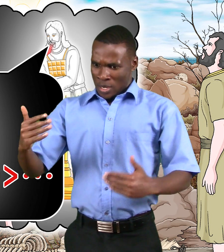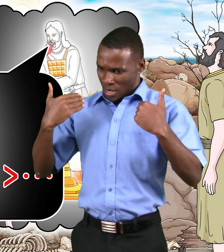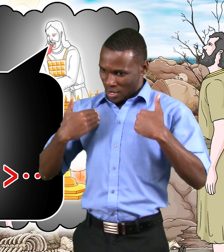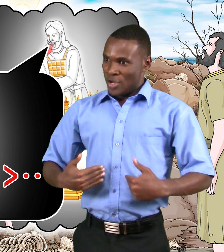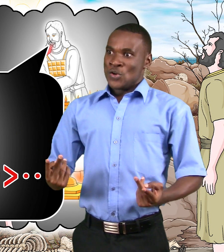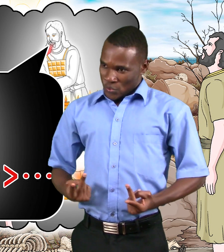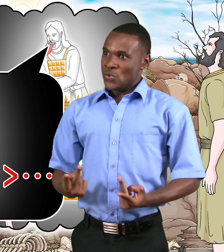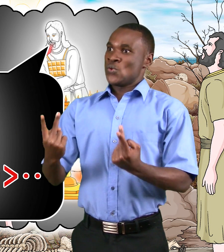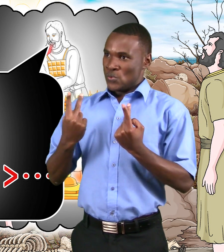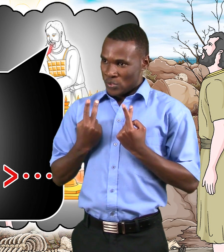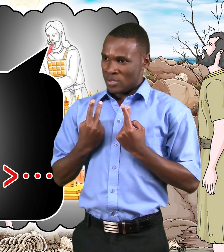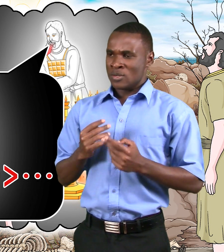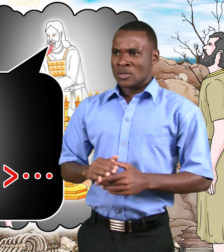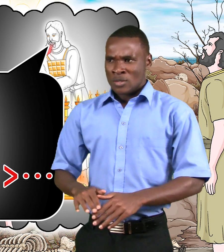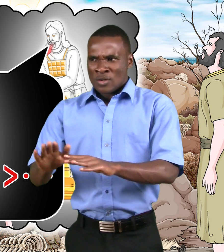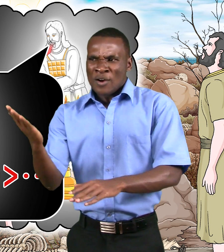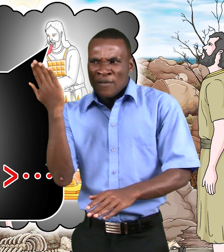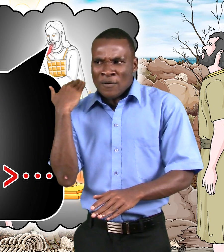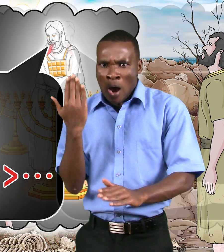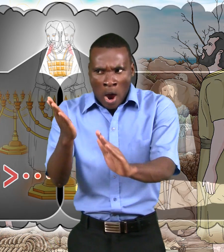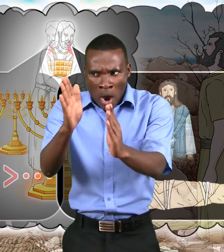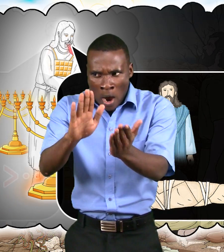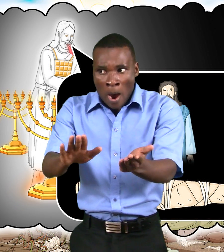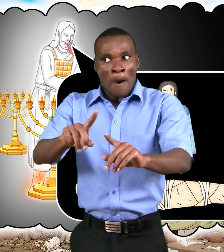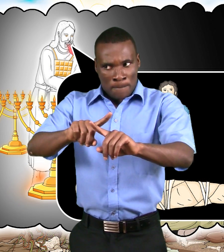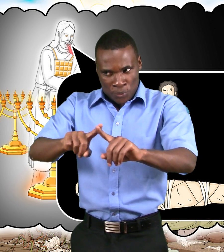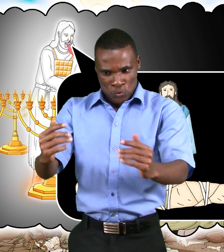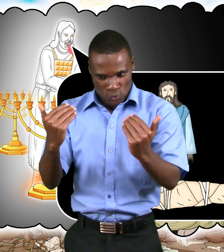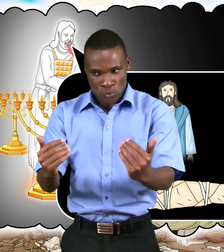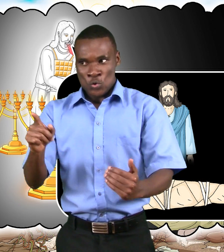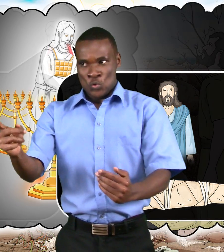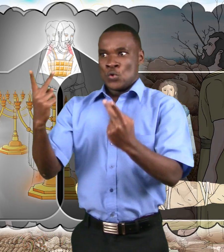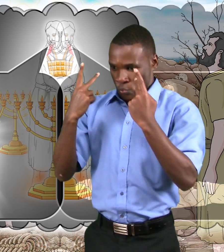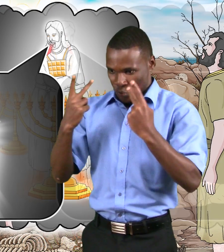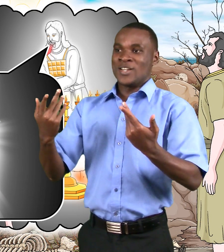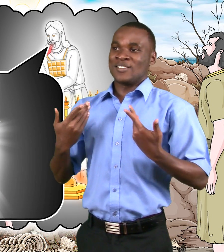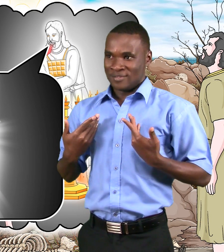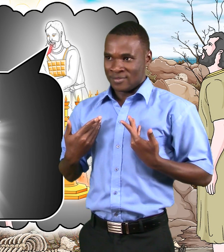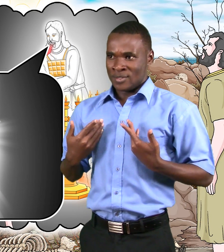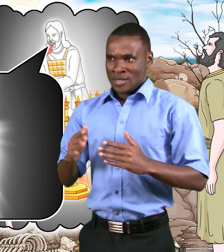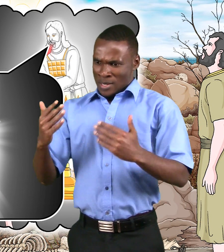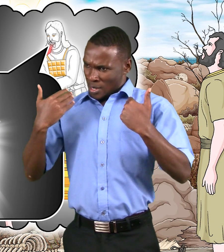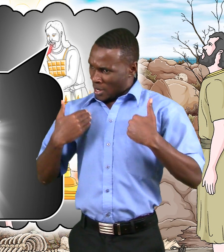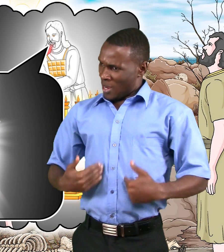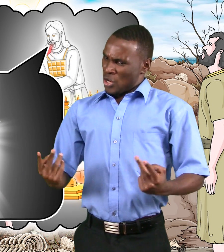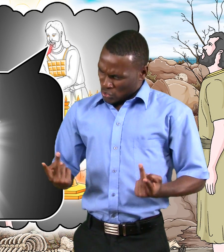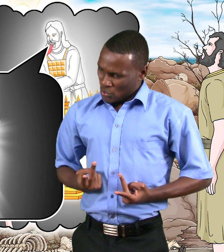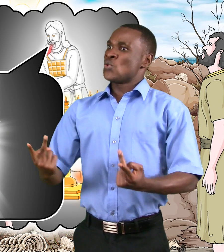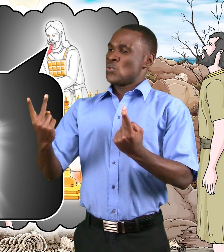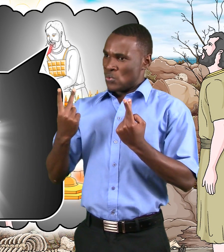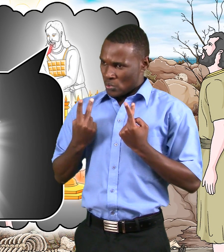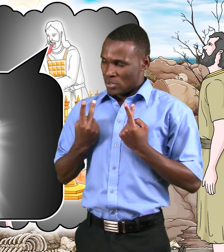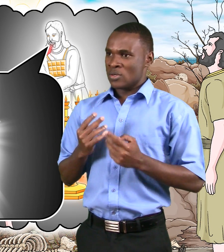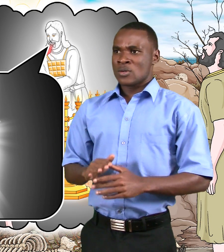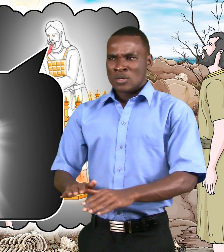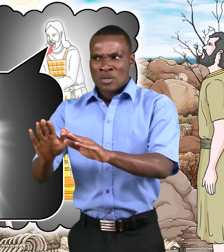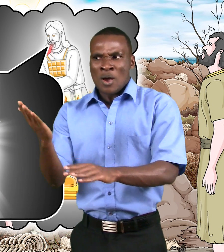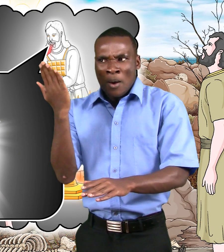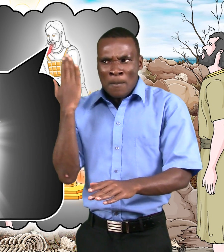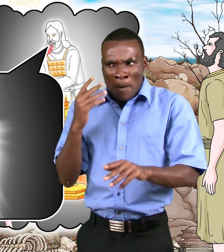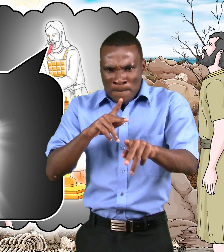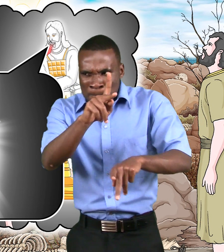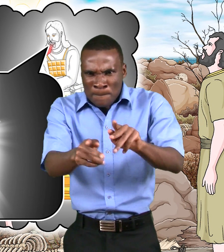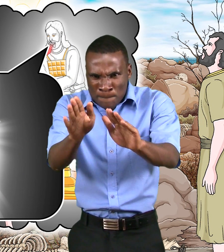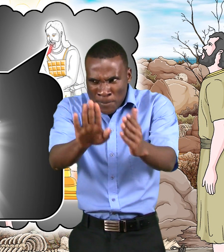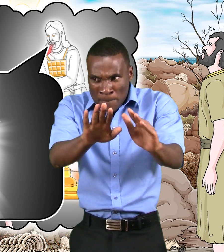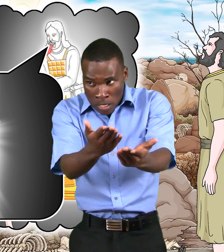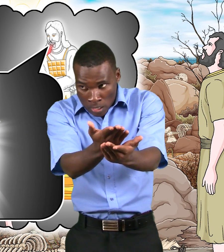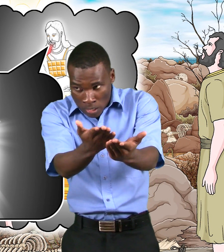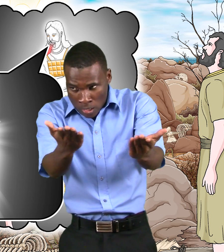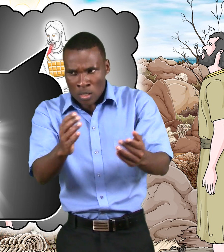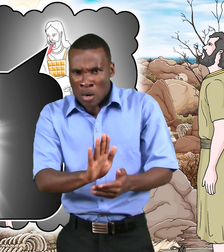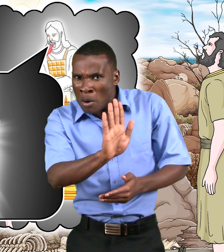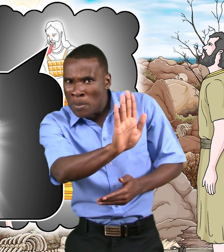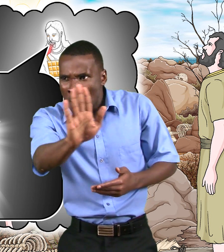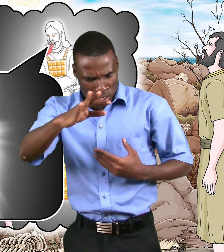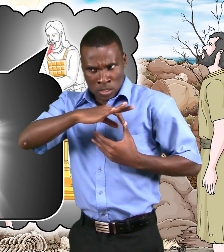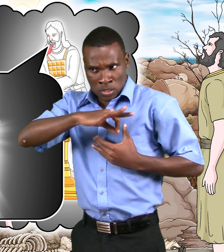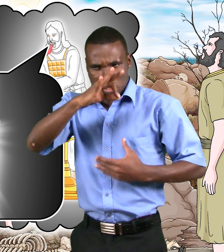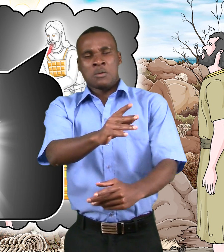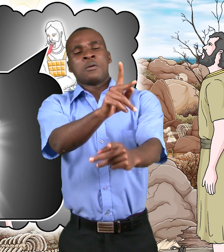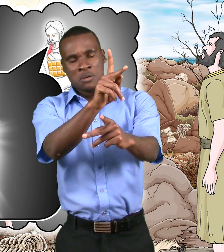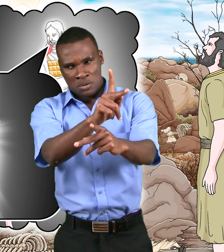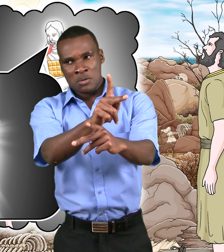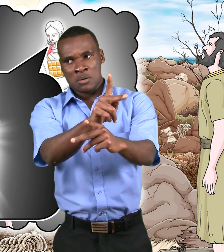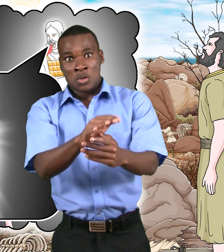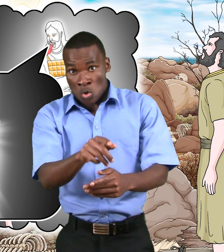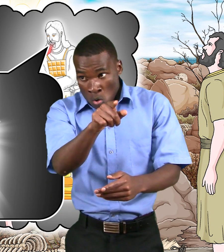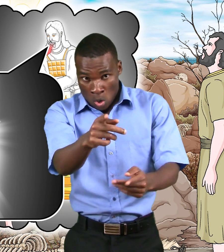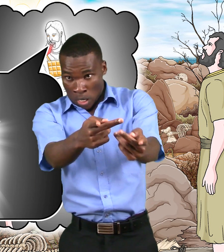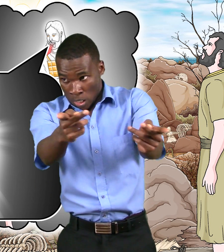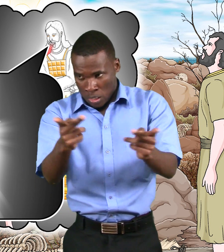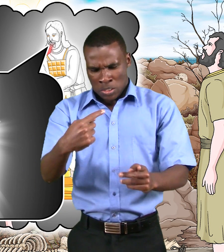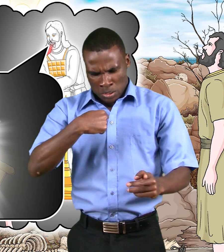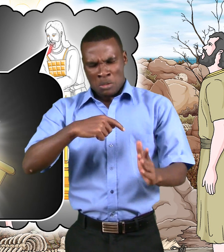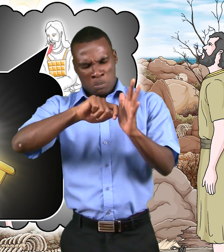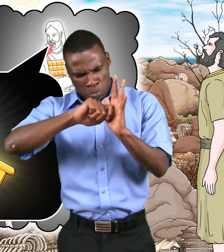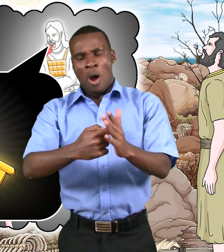I was dead, and behold, now I am alive forever and ever!